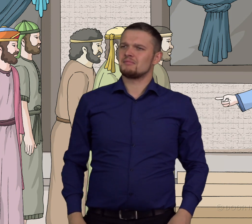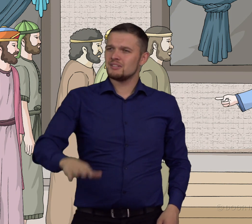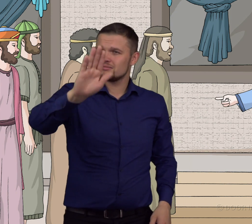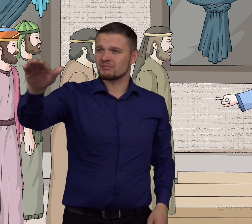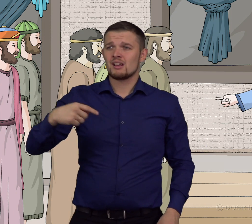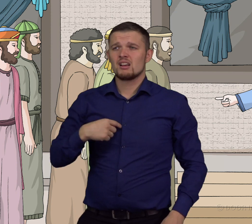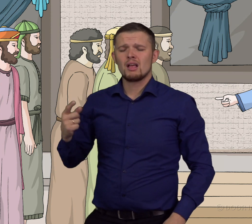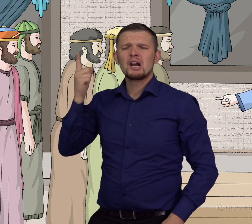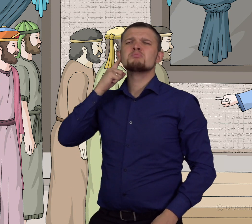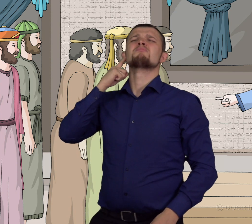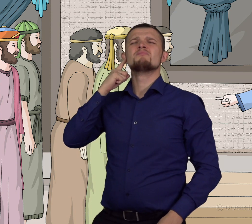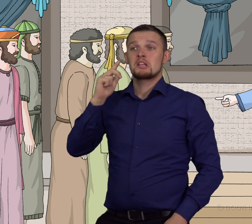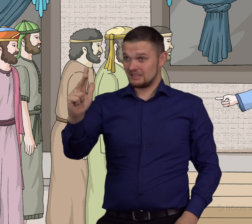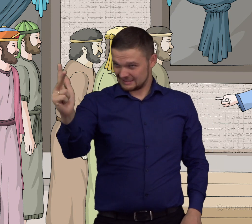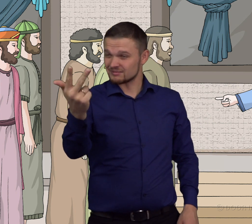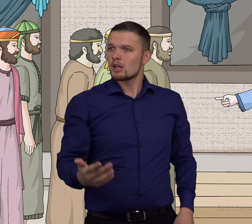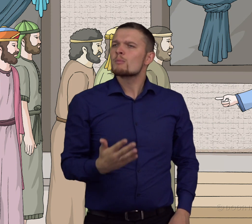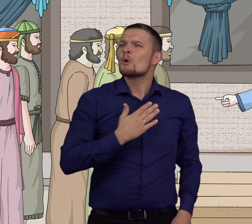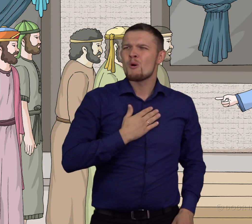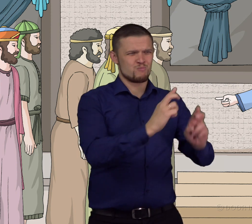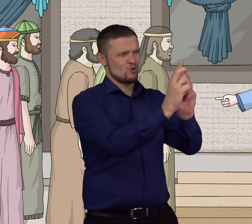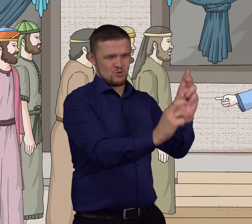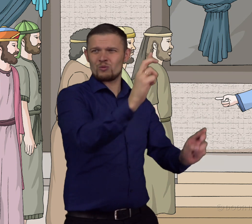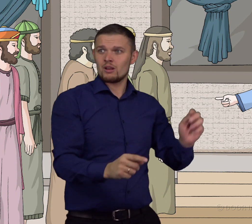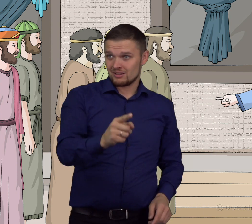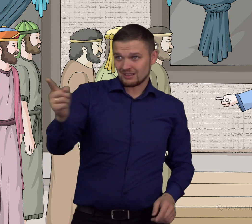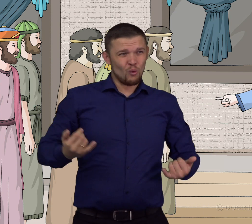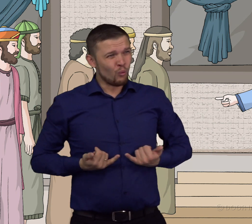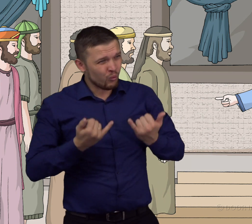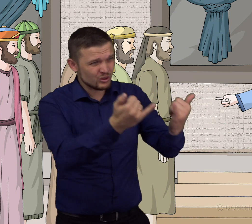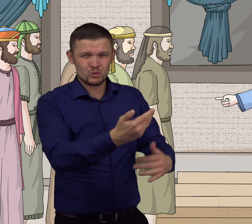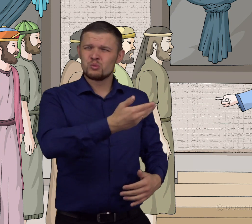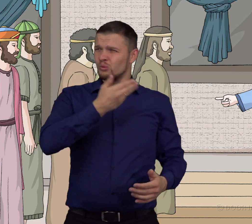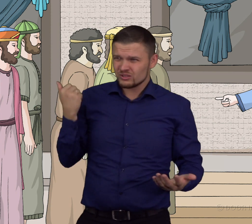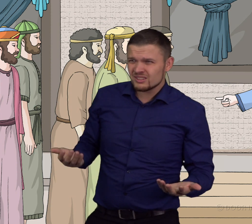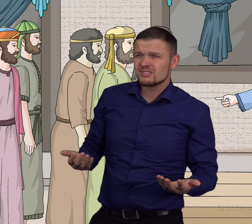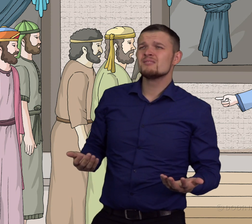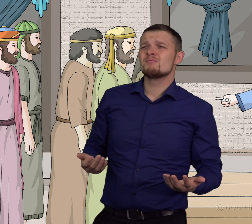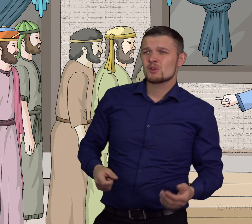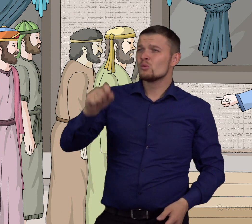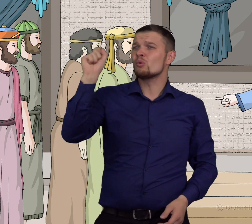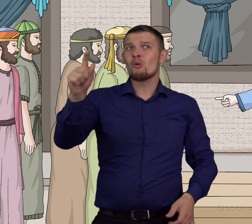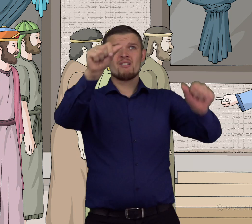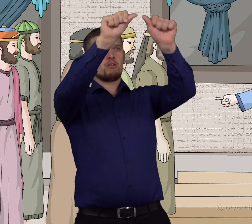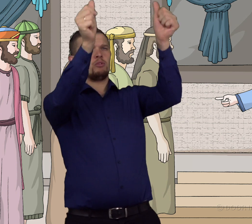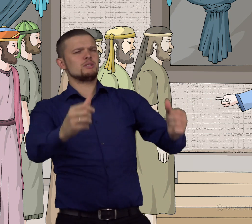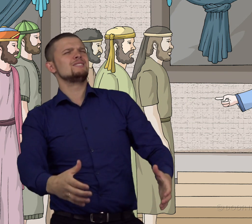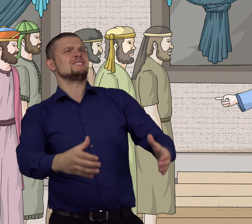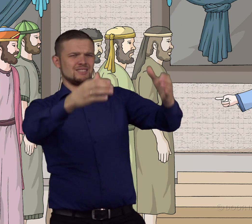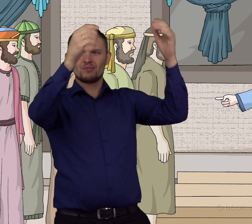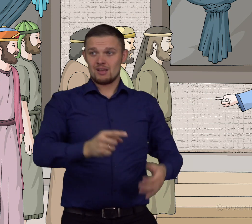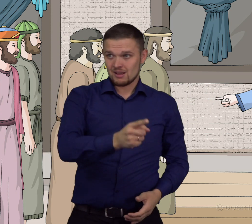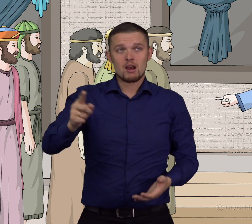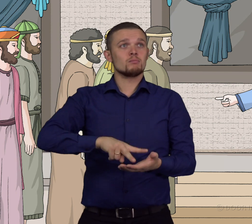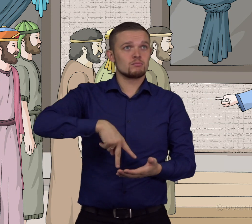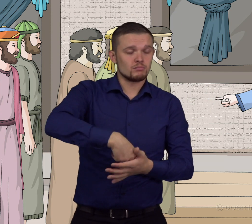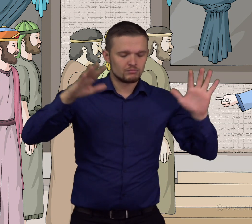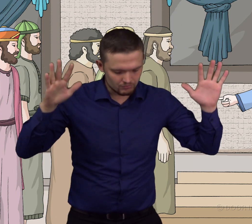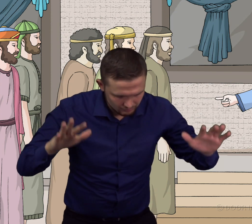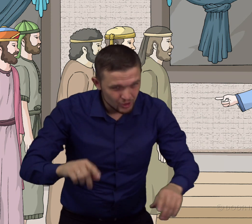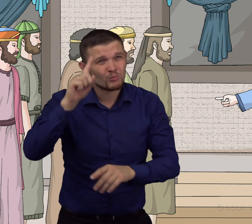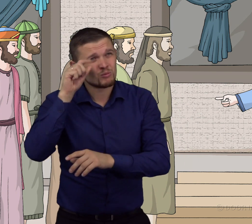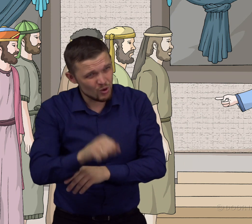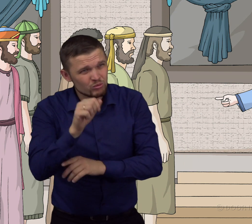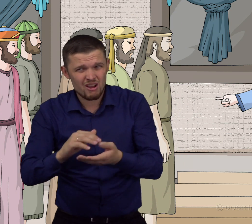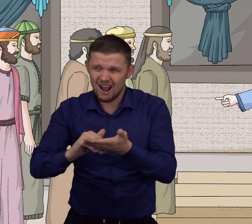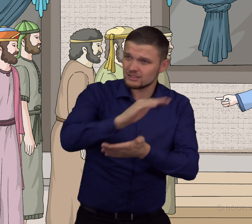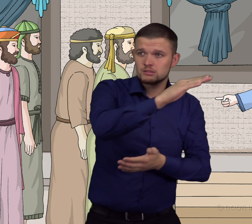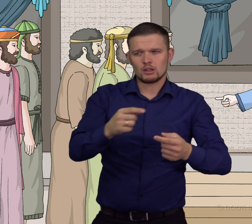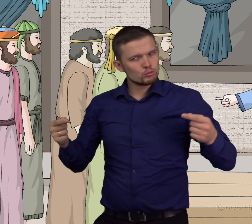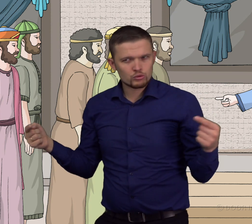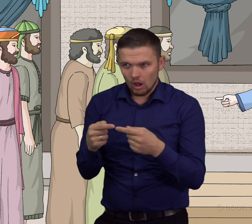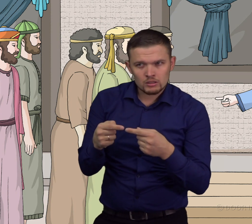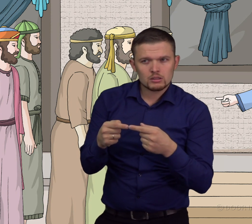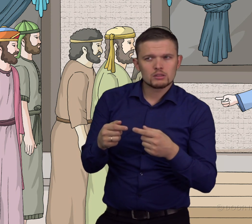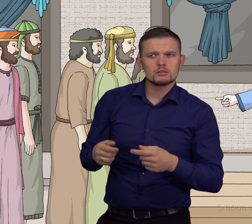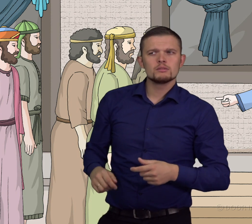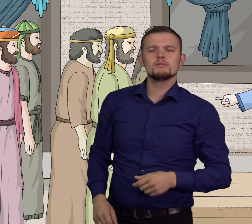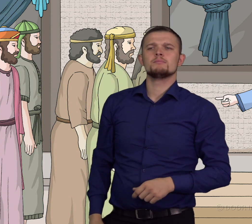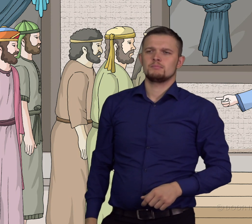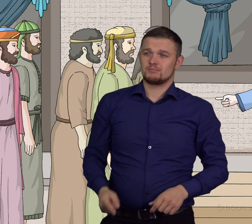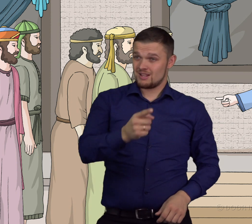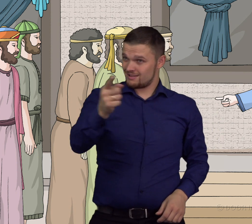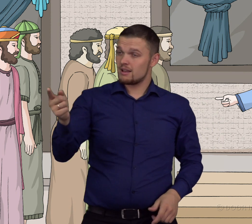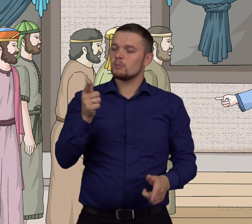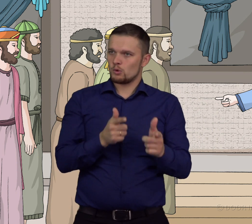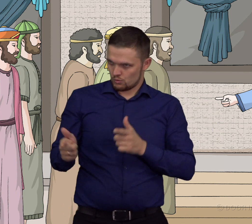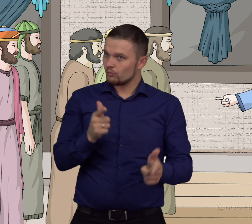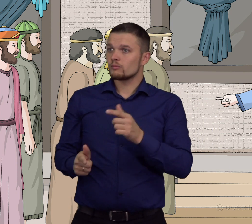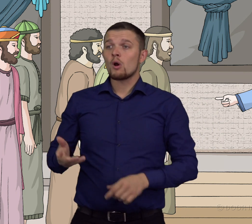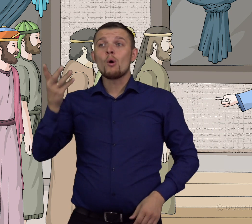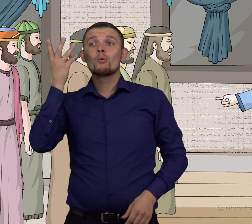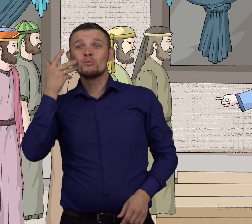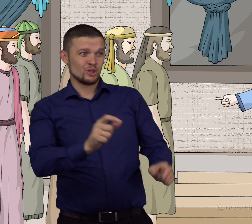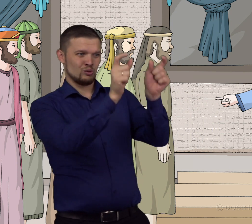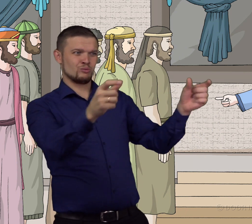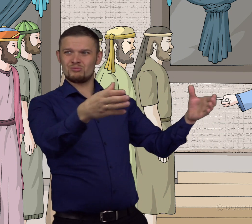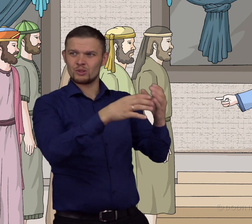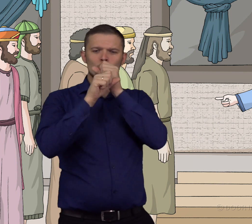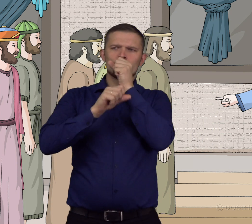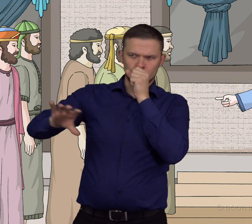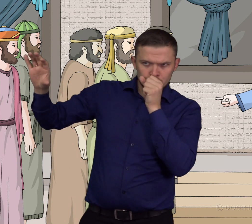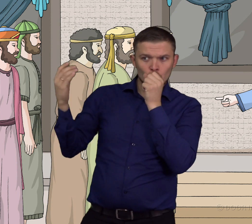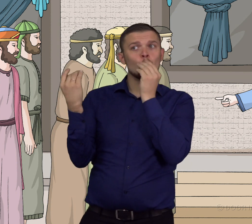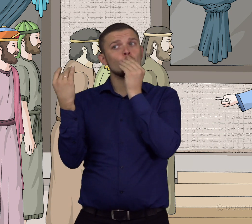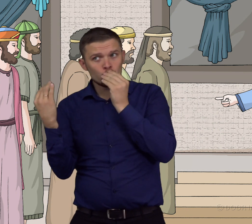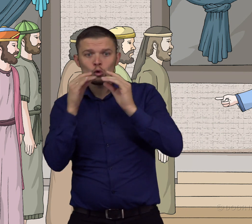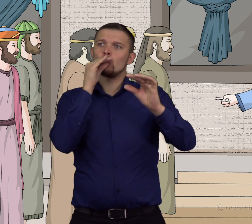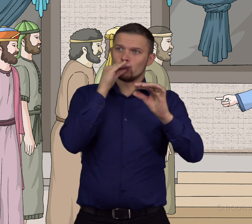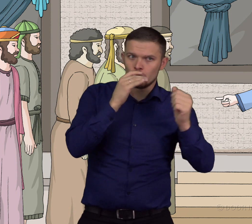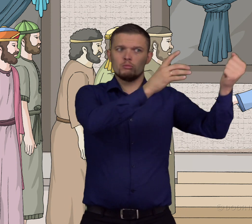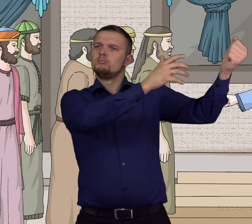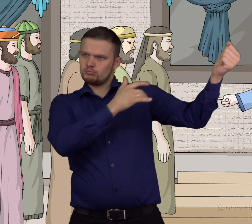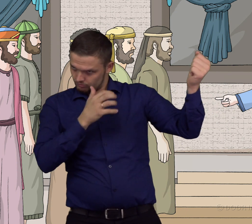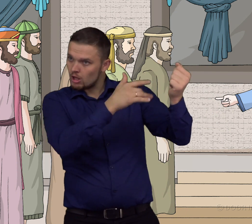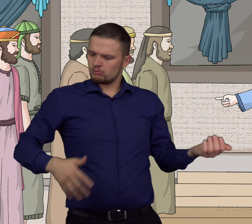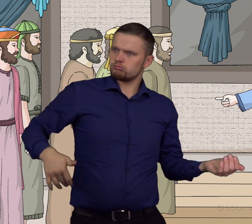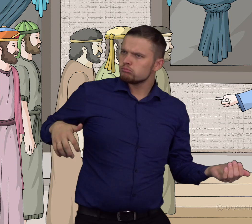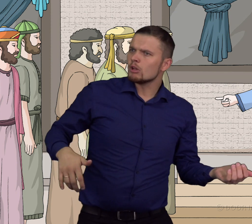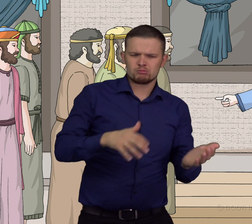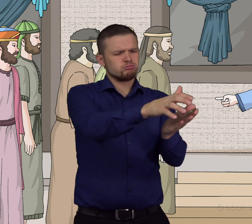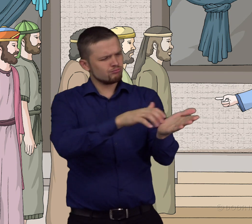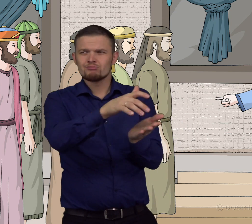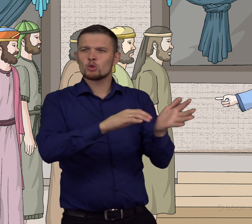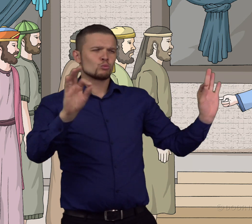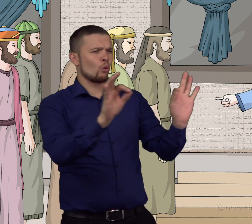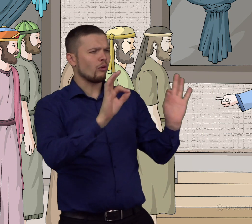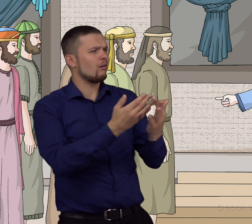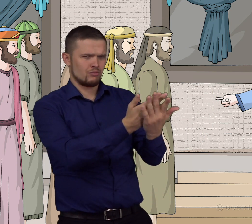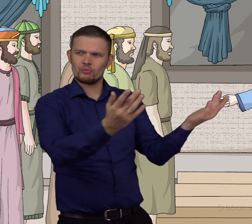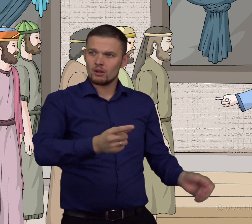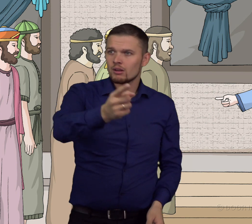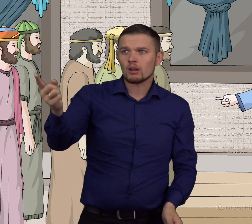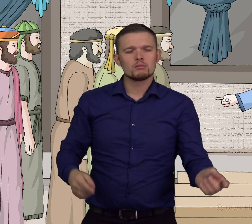So these men were brought before the king, and Nebuchadnezzar said to them, “Shadrach, Meshach, and Abednego, is it true that you do not serve my gods or worship the golden statue I have set up?